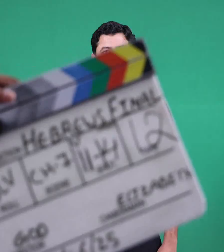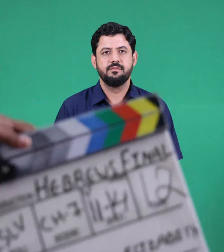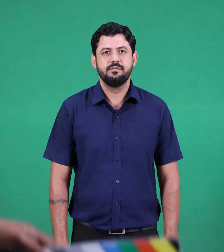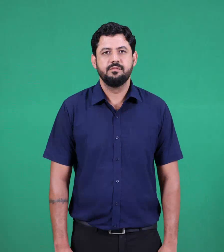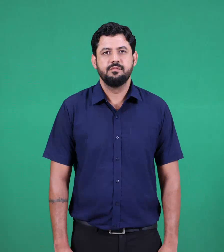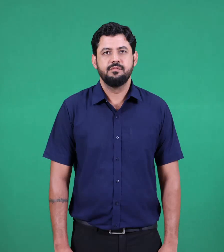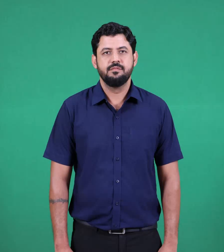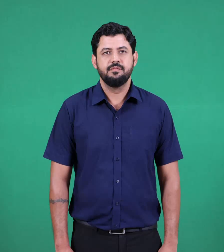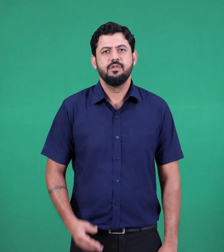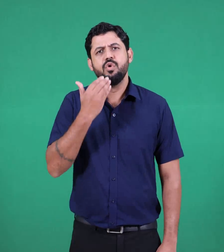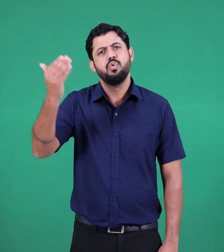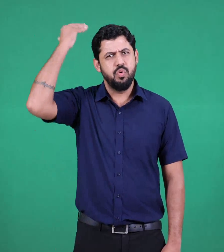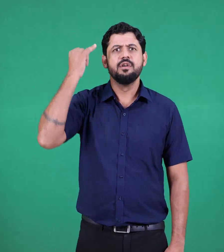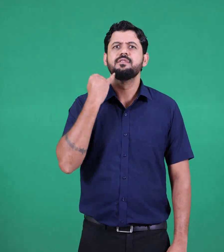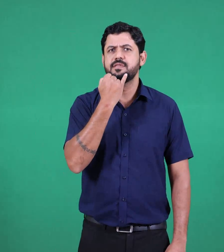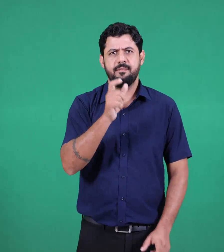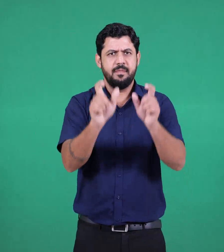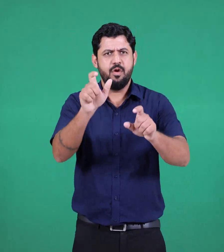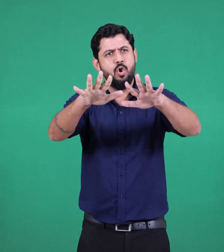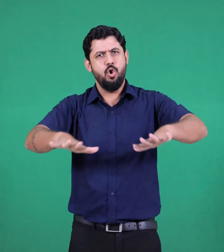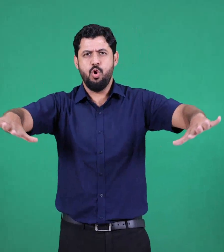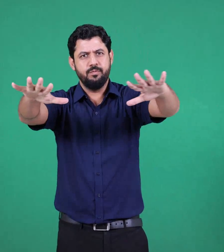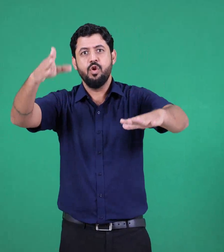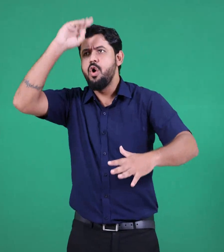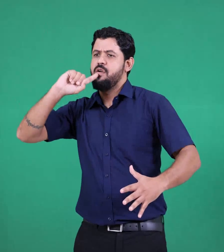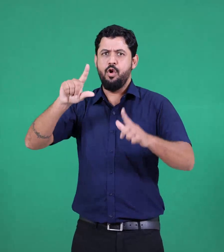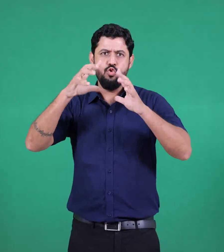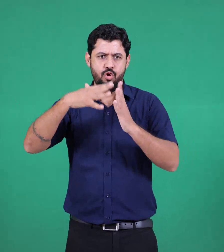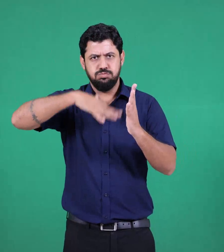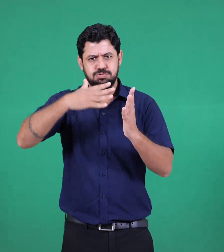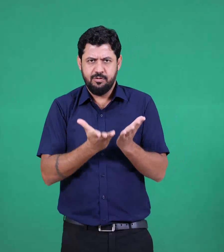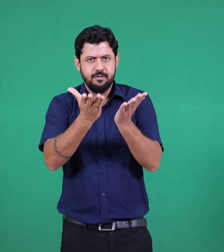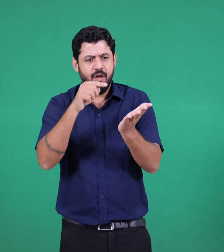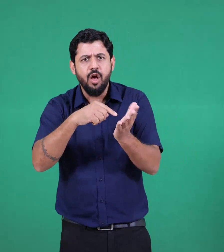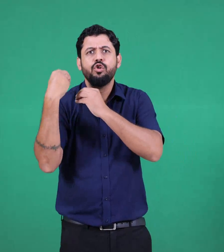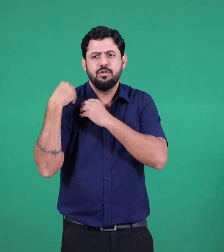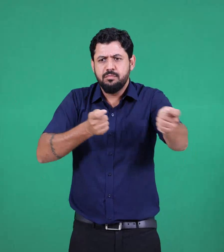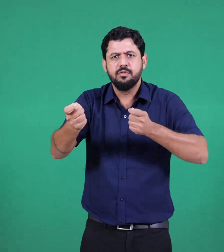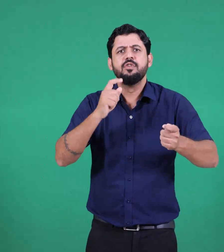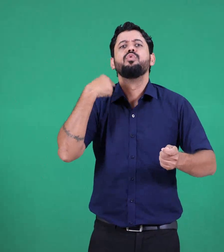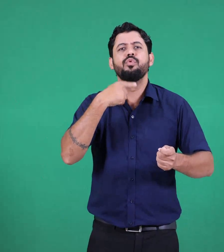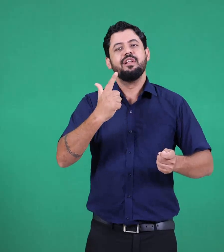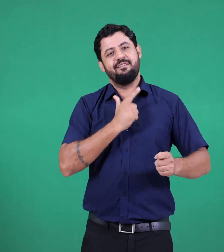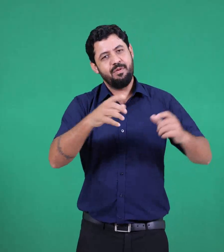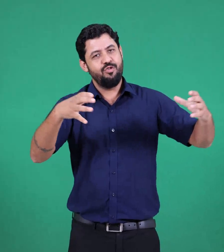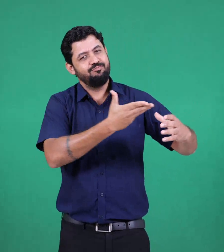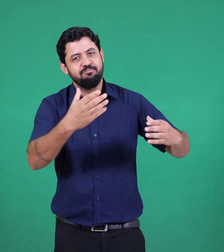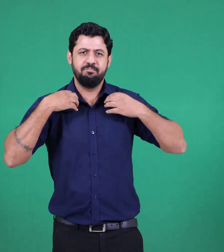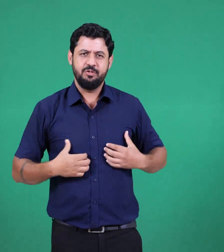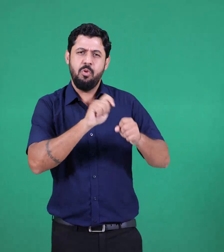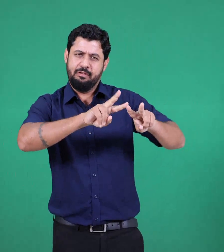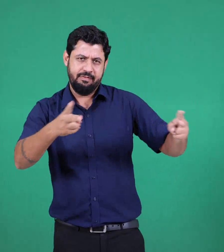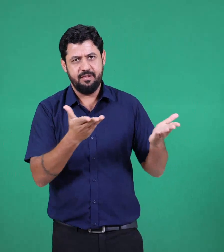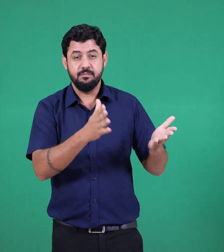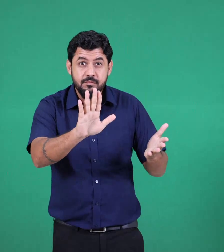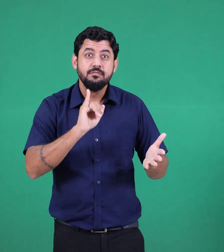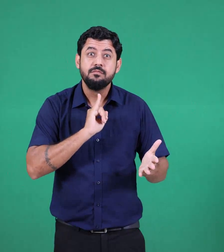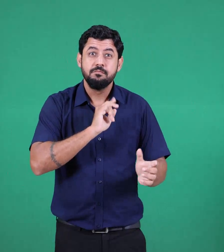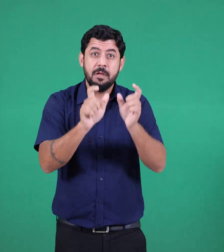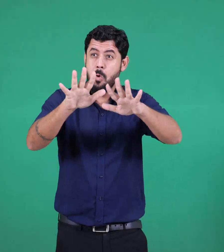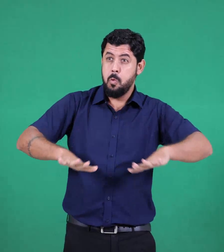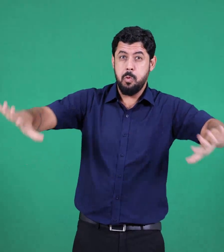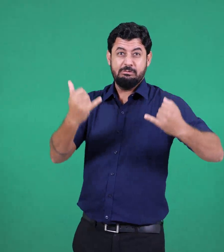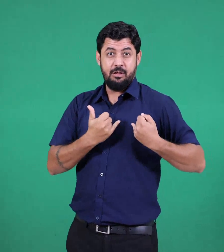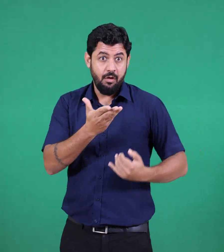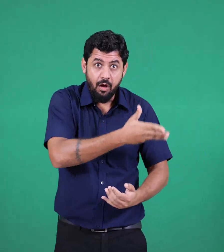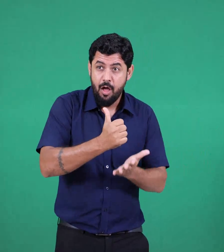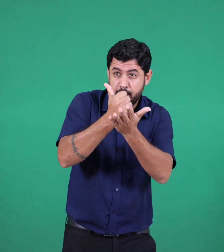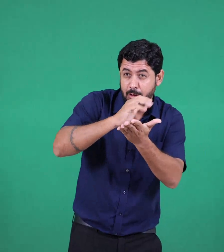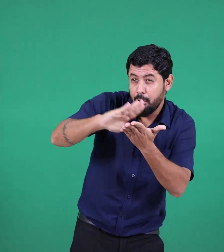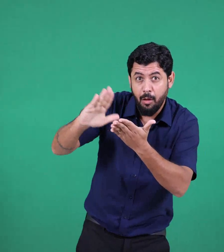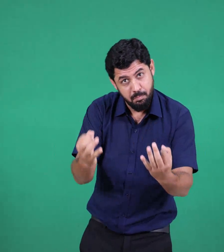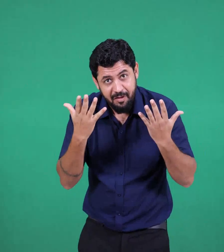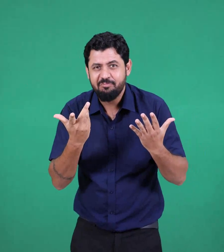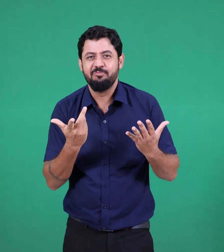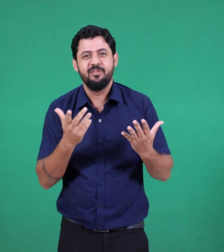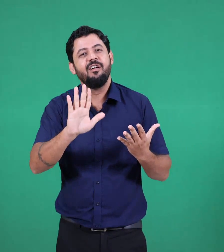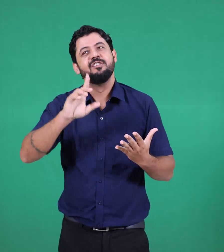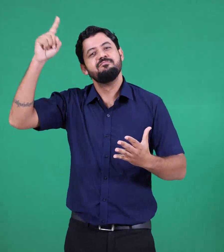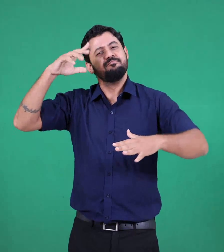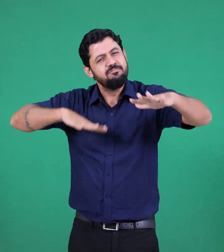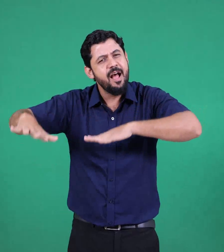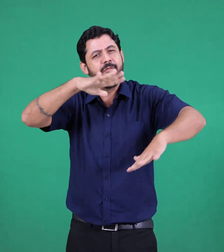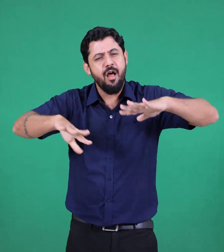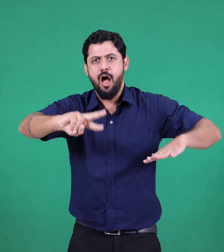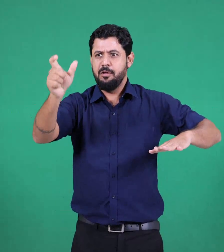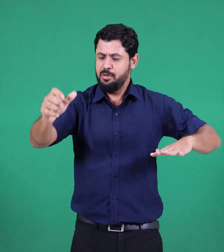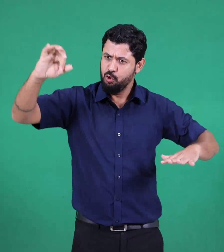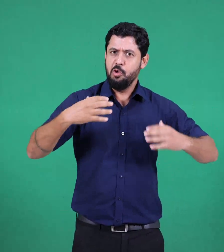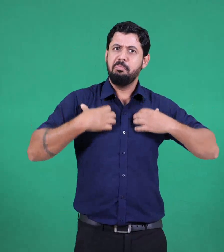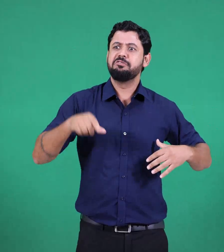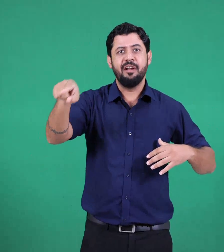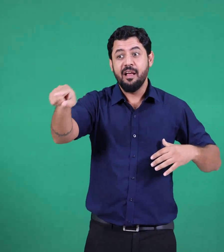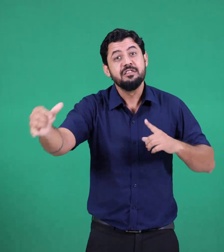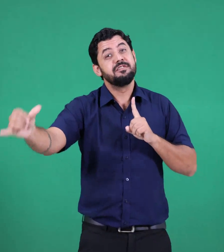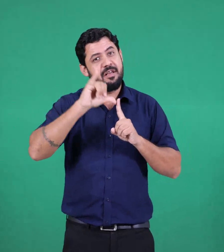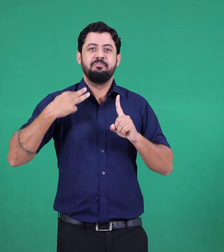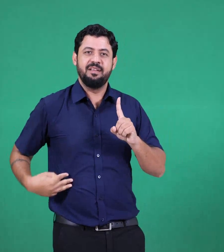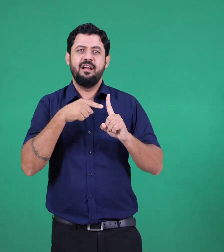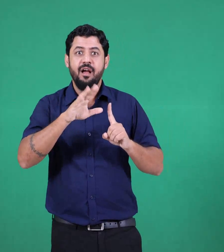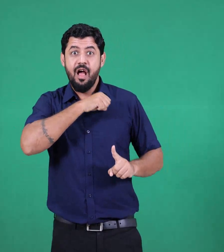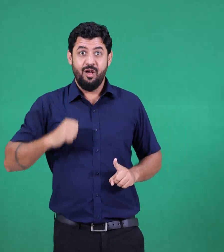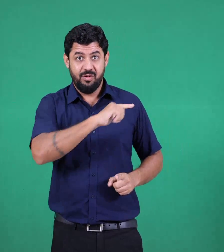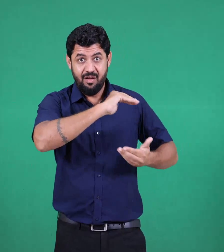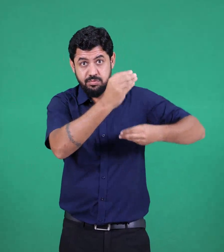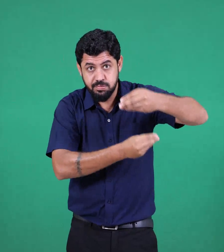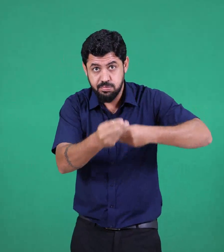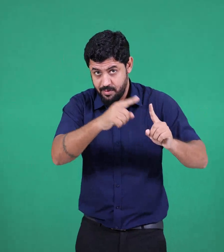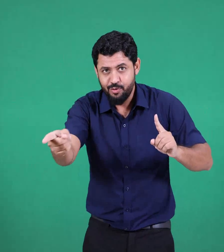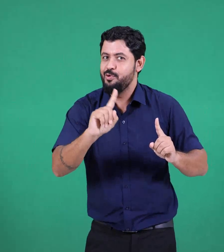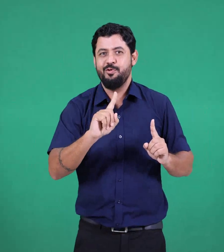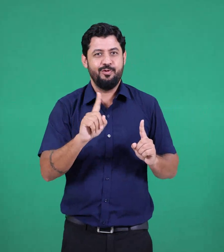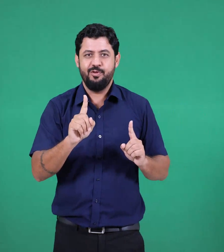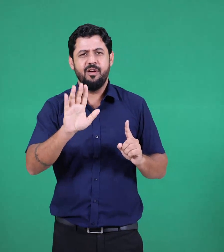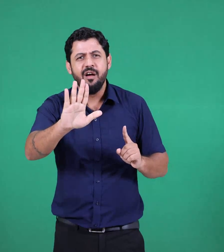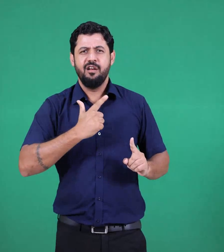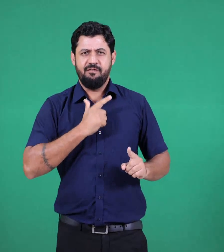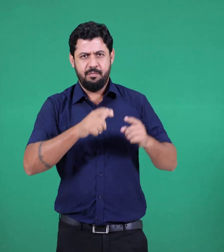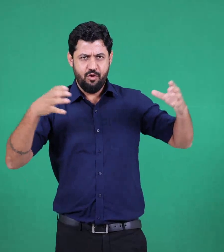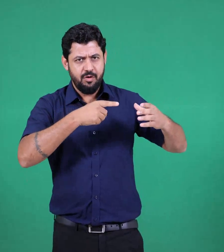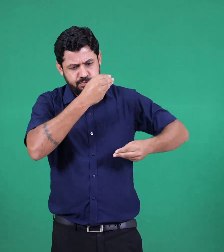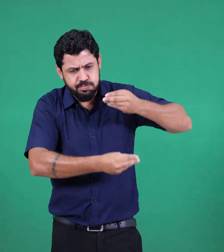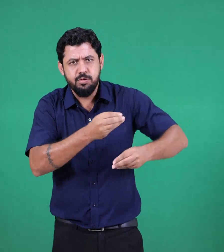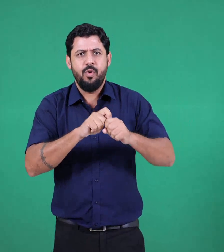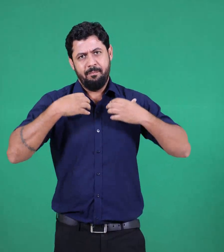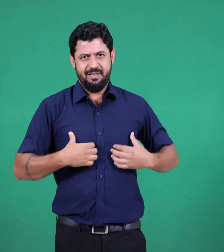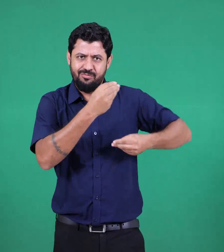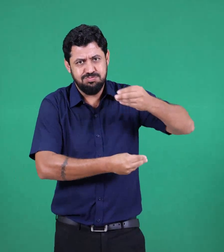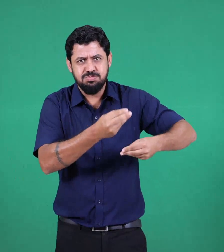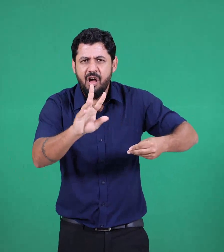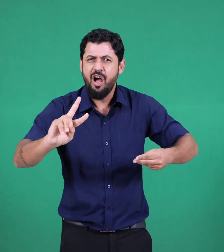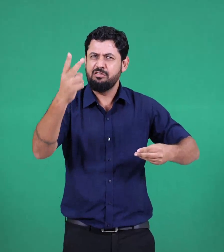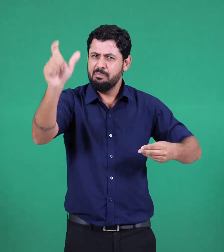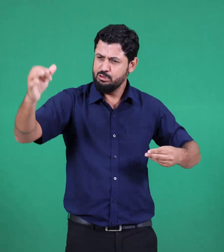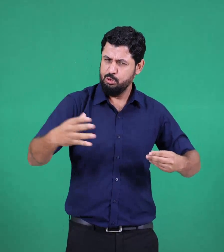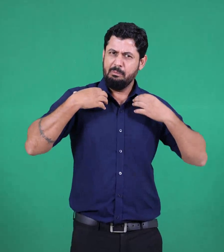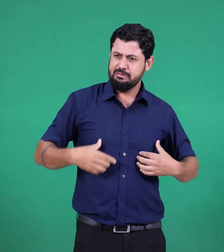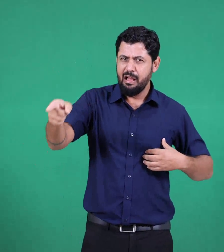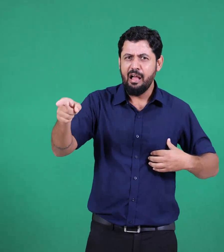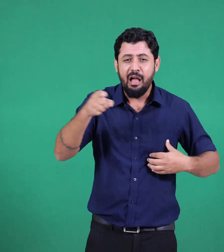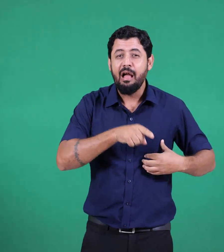Now if perfection could have been attained through the Levitical priesthood (for on this basis the people received the law), why was there still need for another priest to appear- one in the order of Melchizedek and not in the order of Aaron?